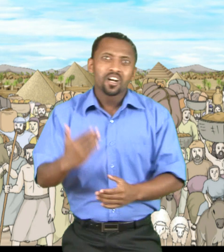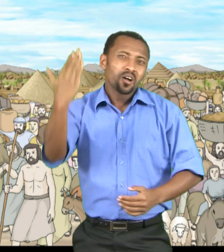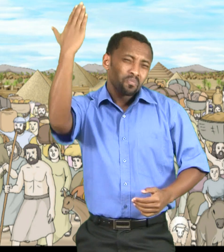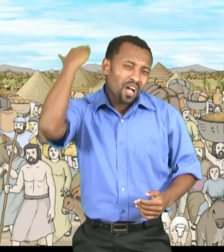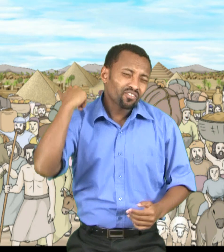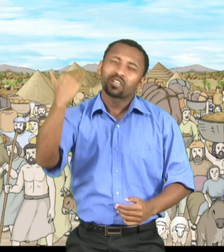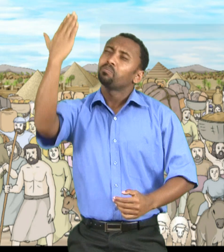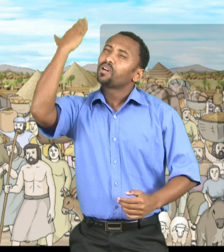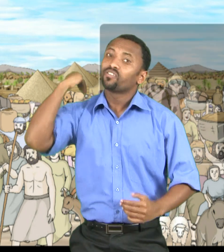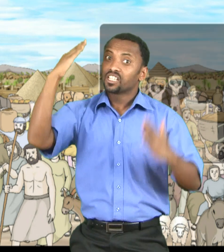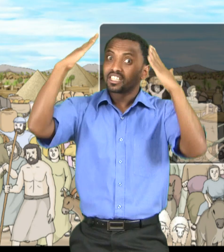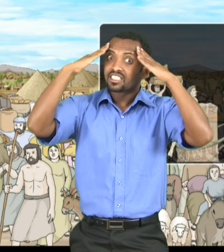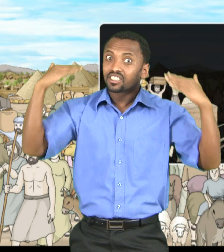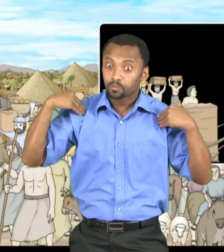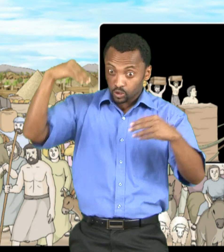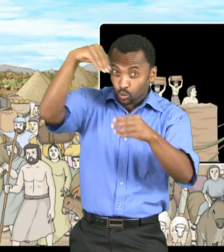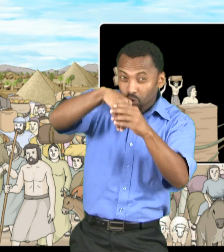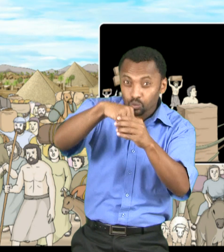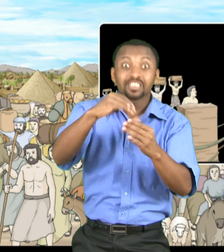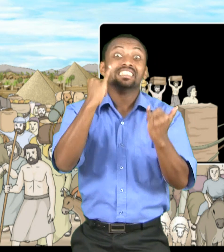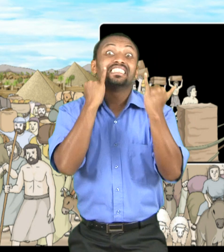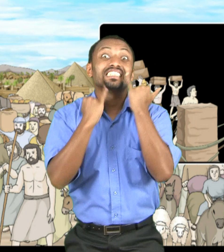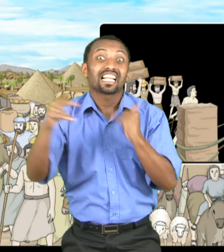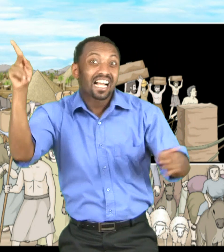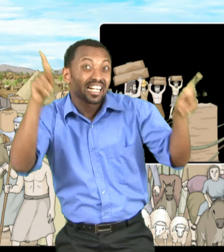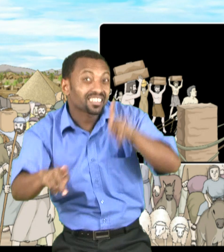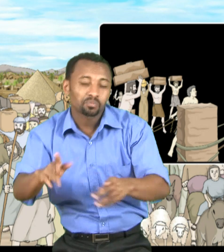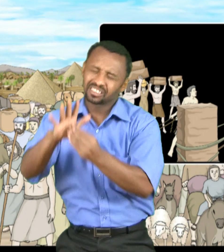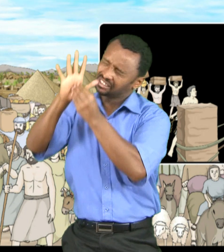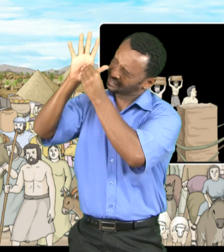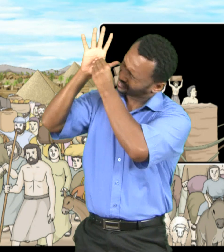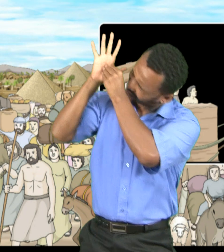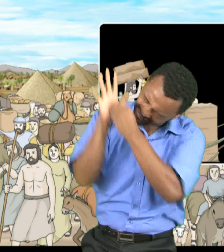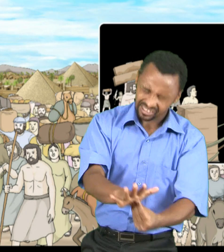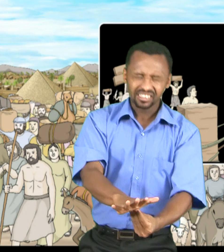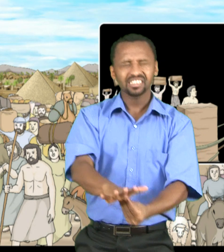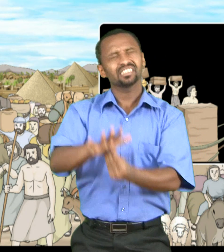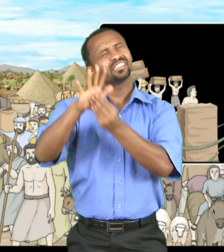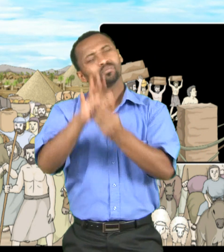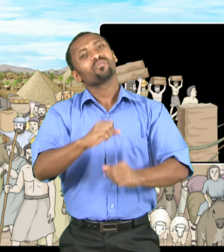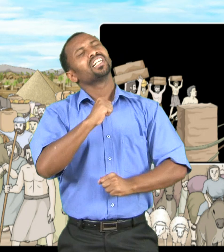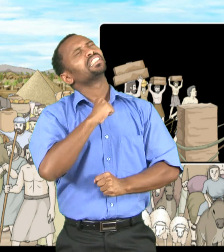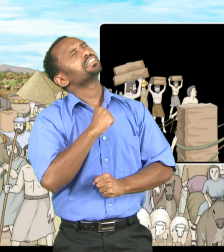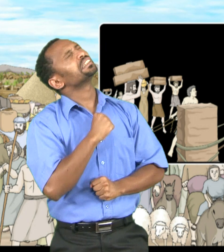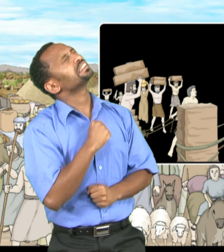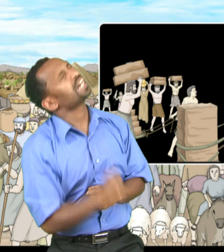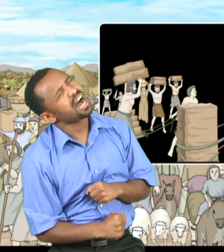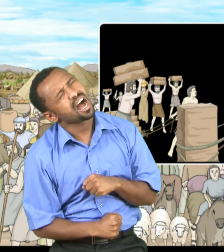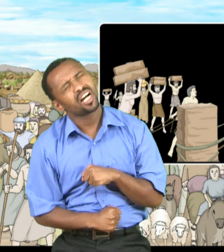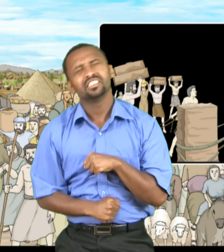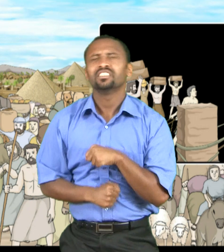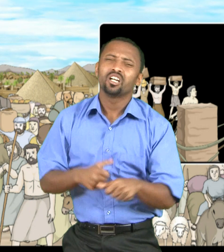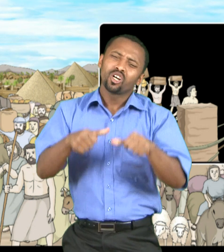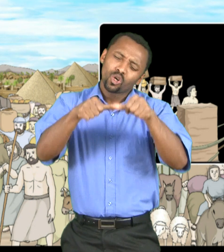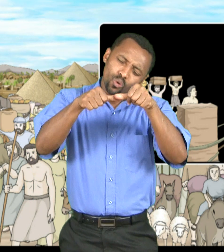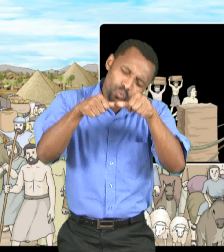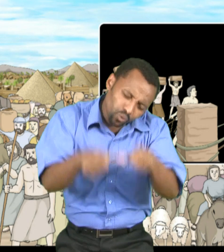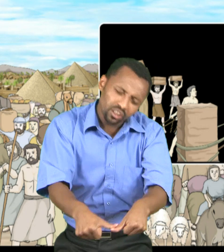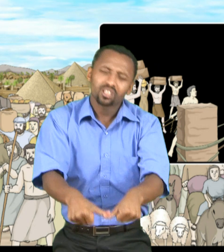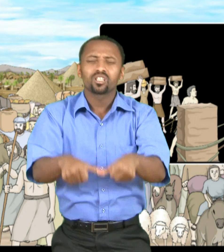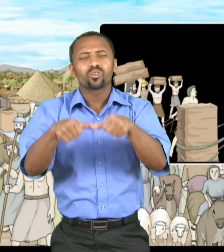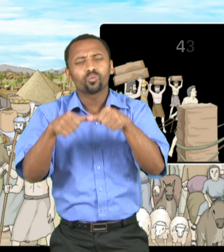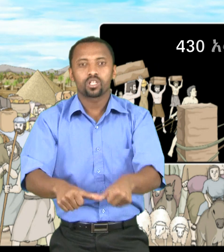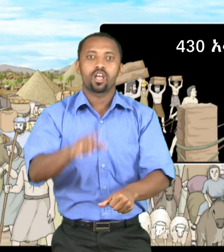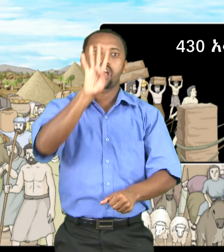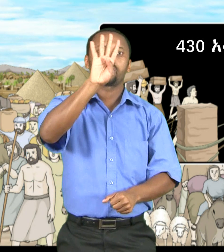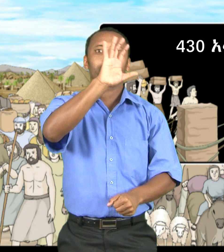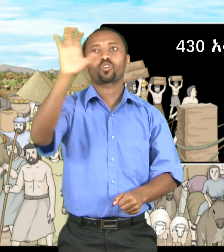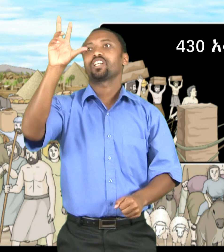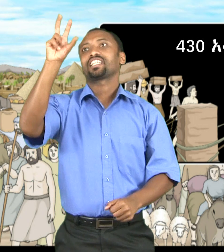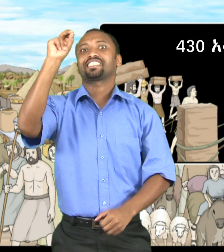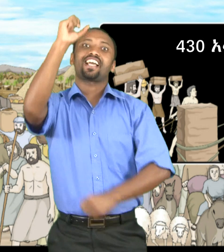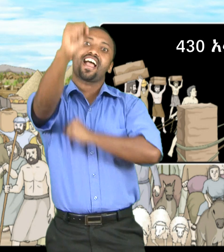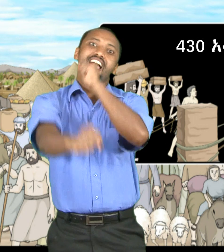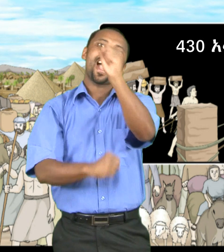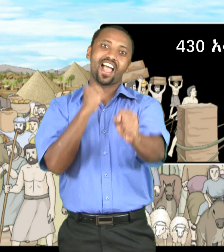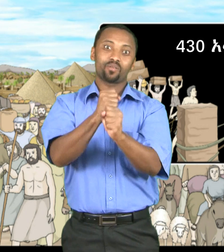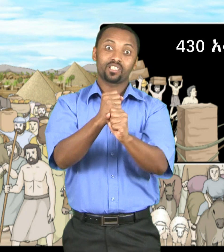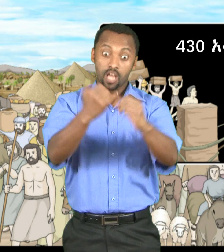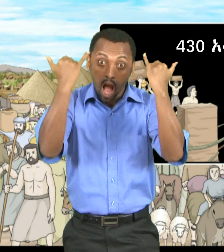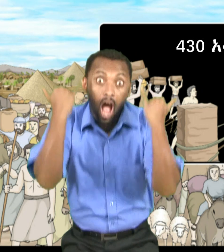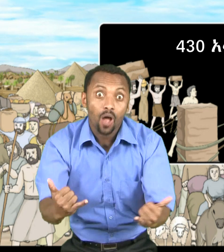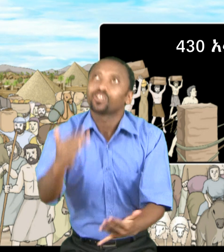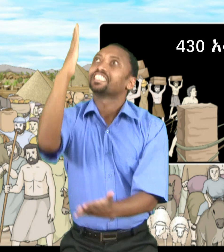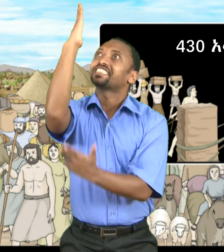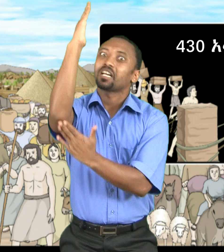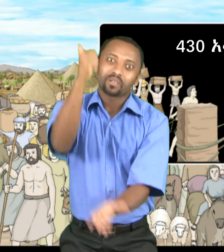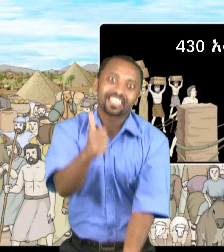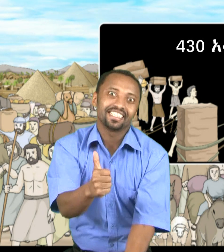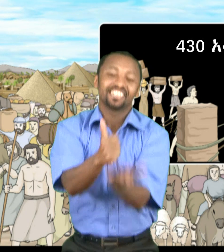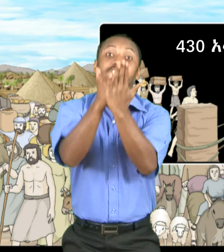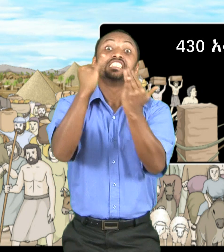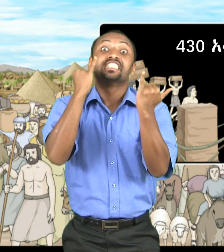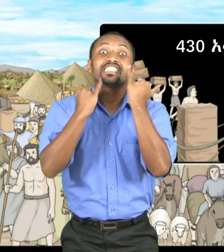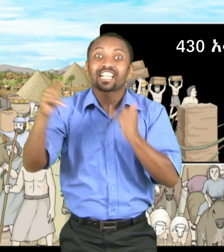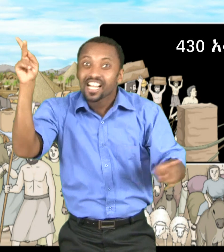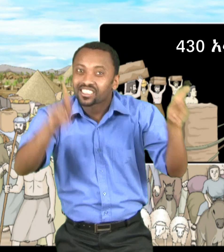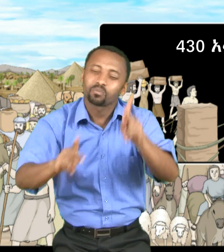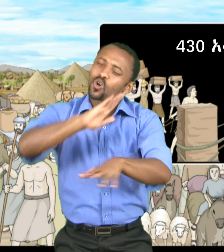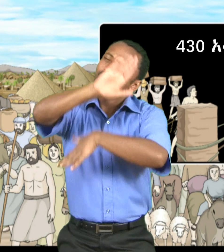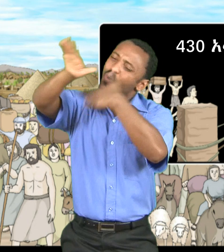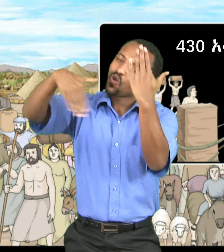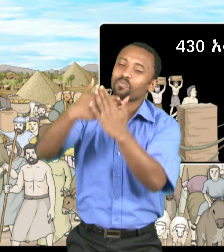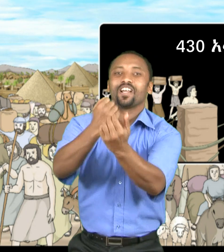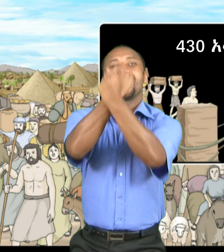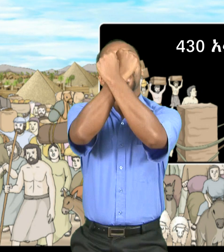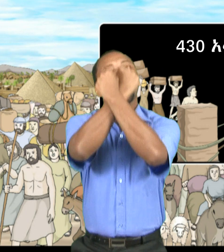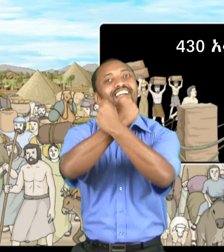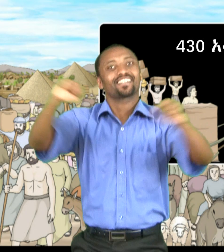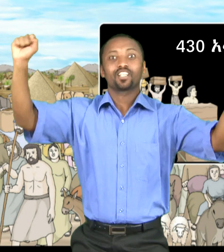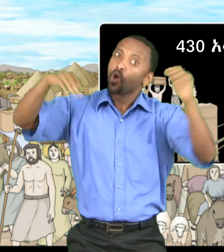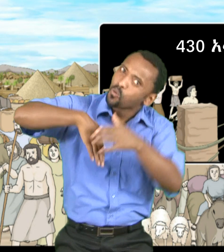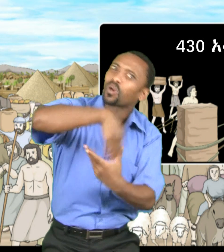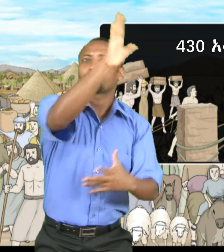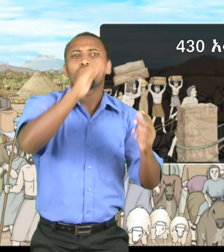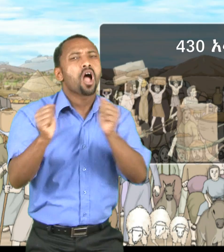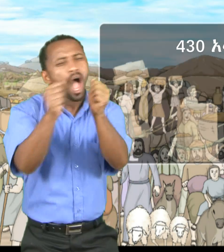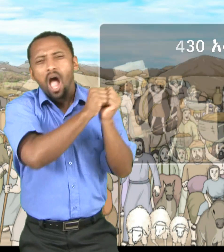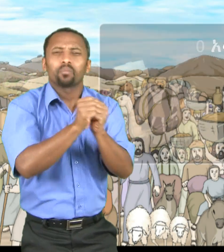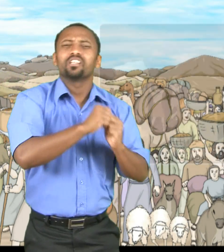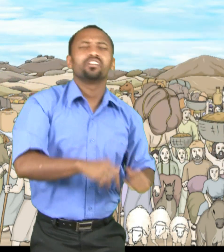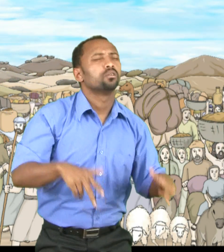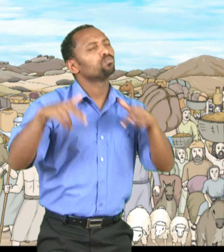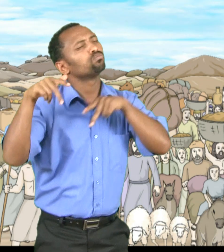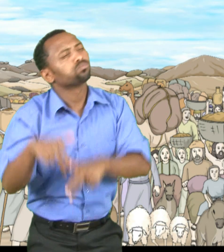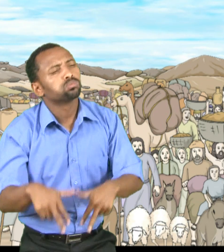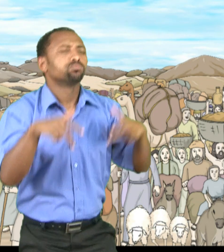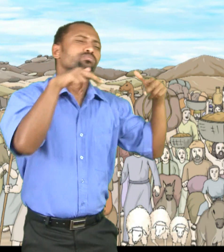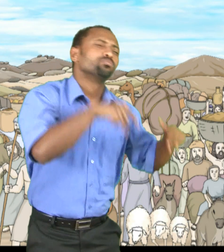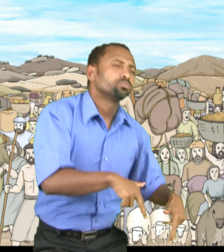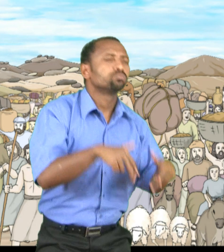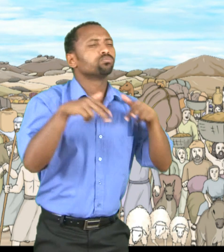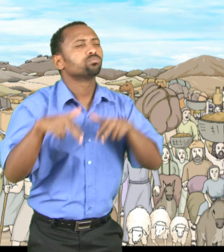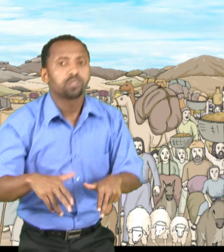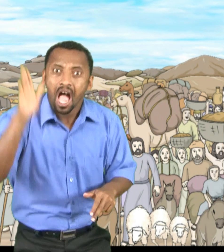Now the duration of the Israelites’ stay in Egypt was 430 years.